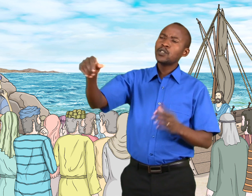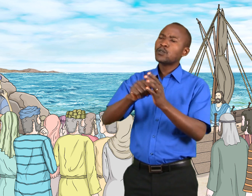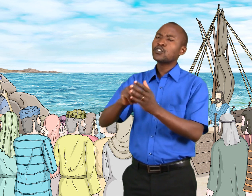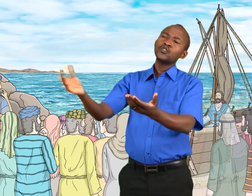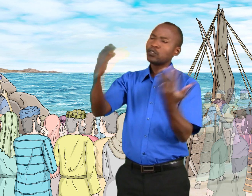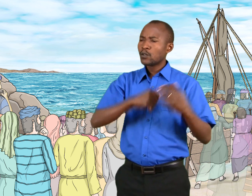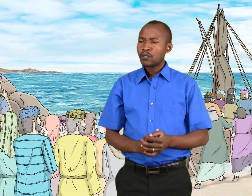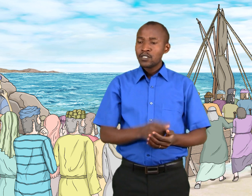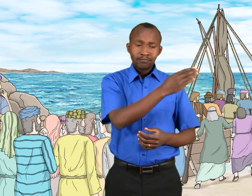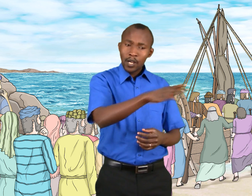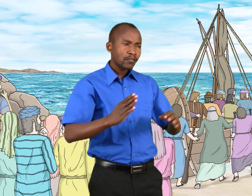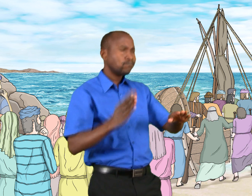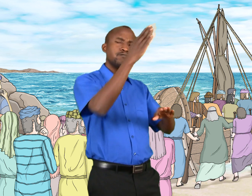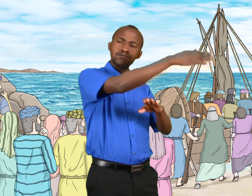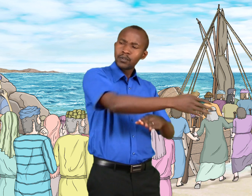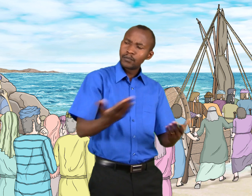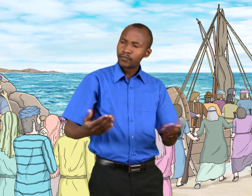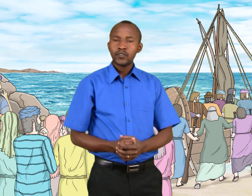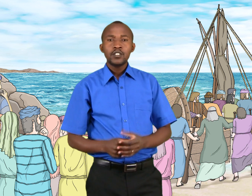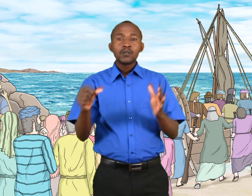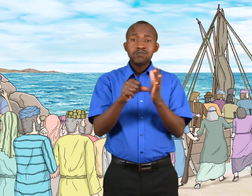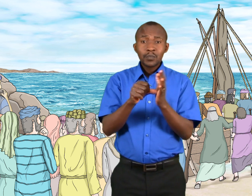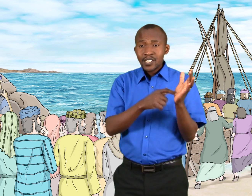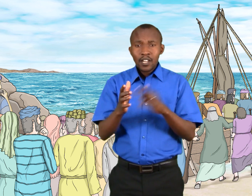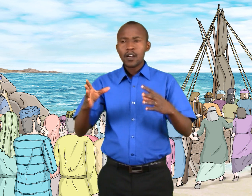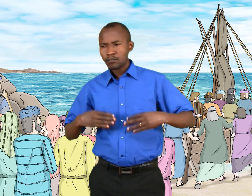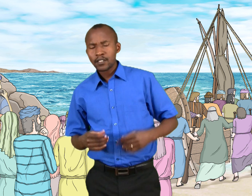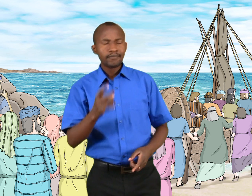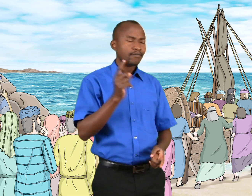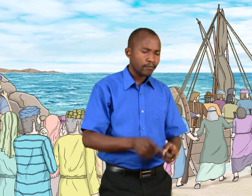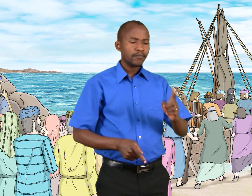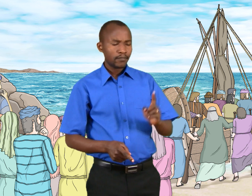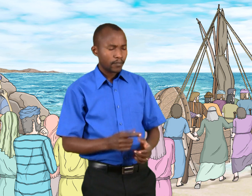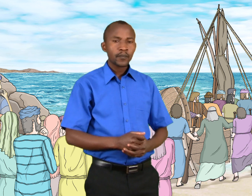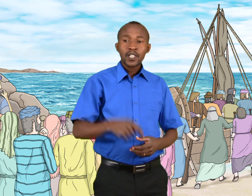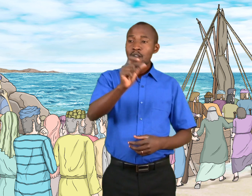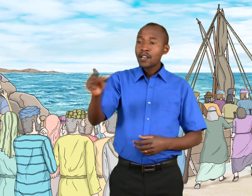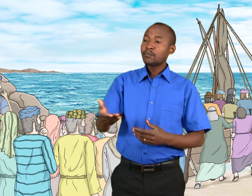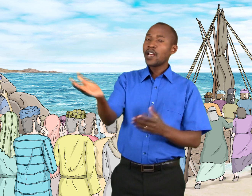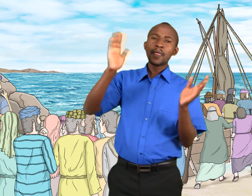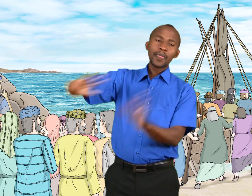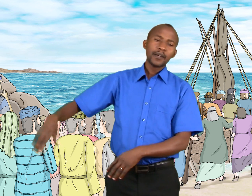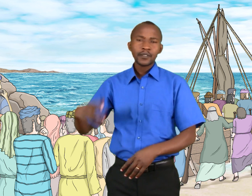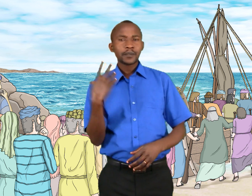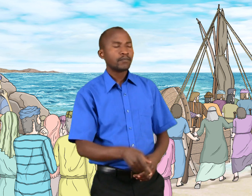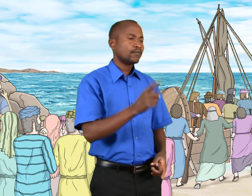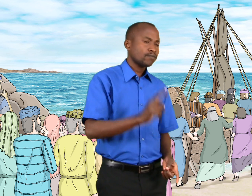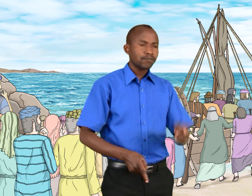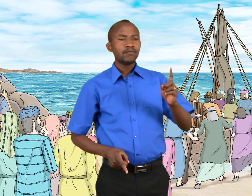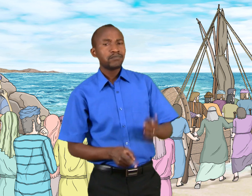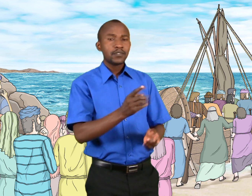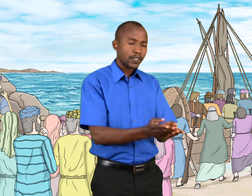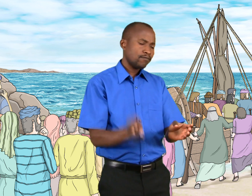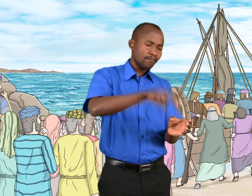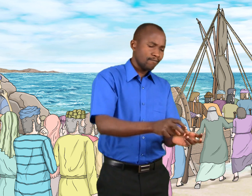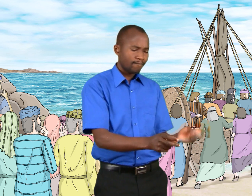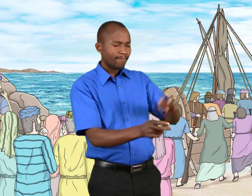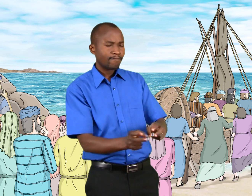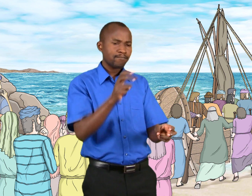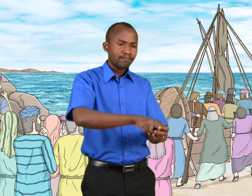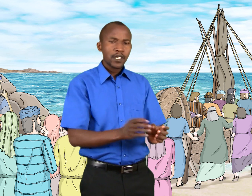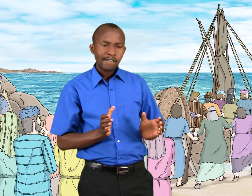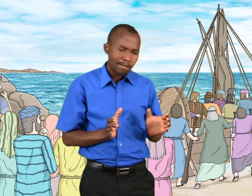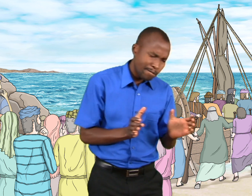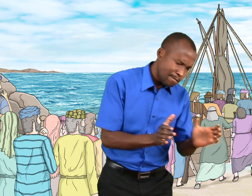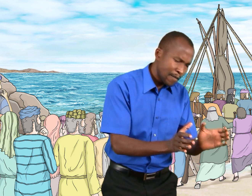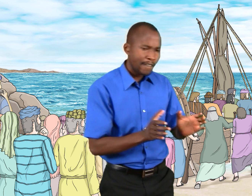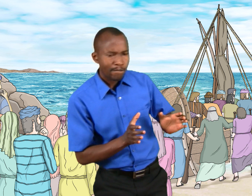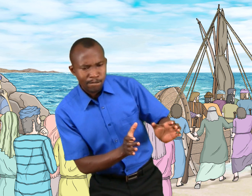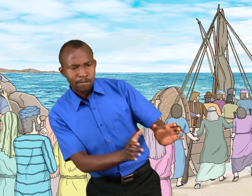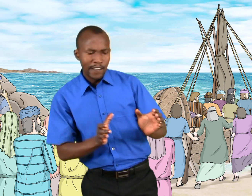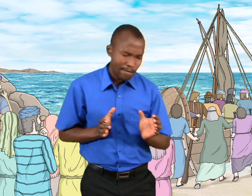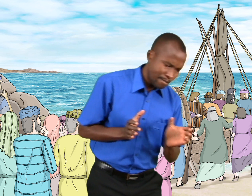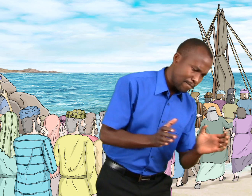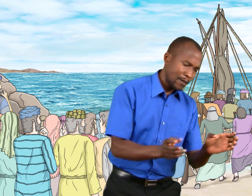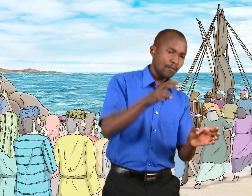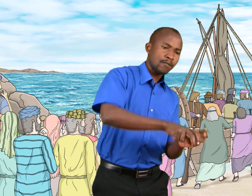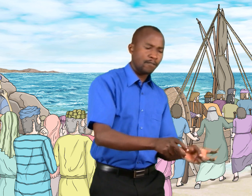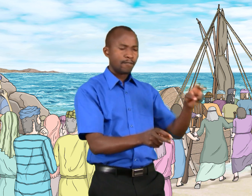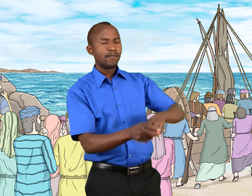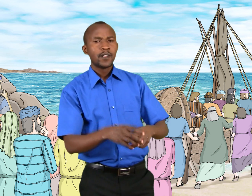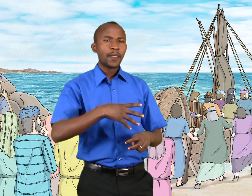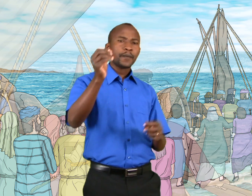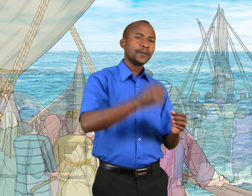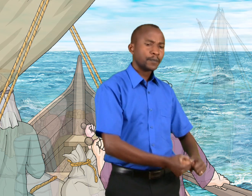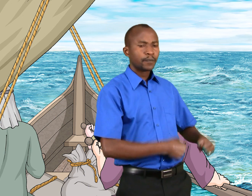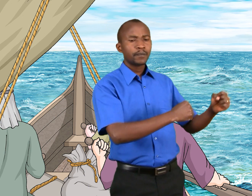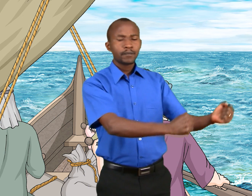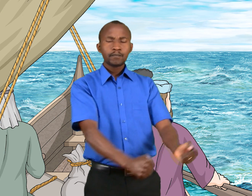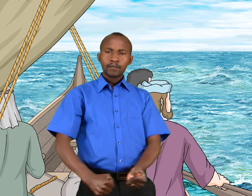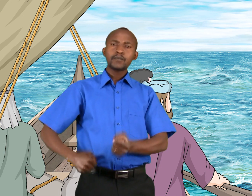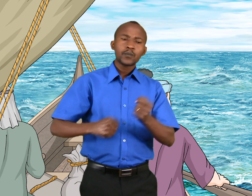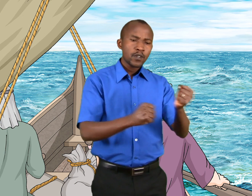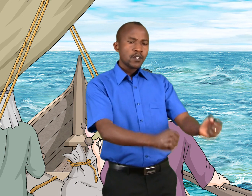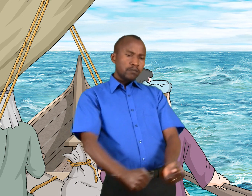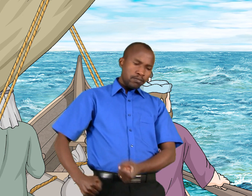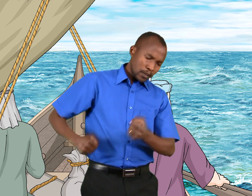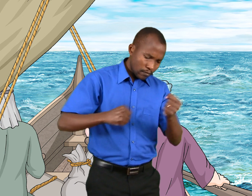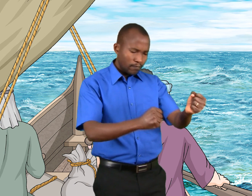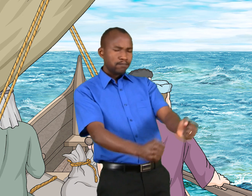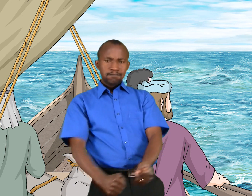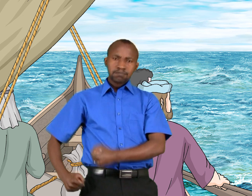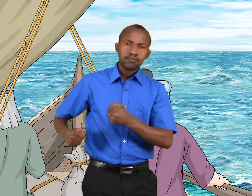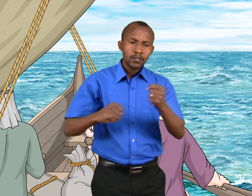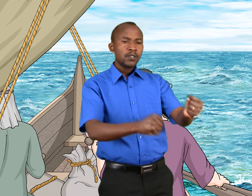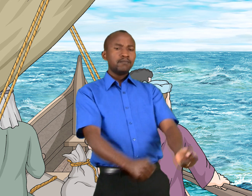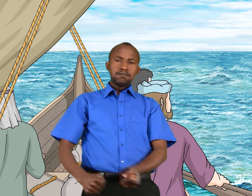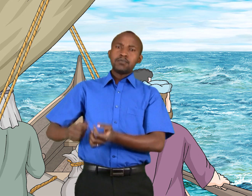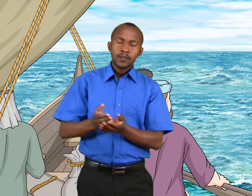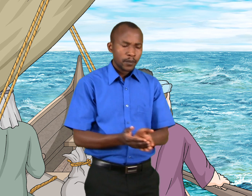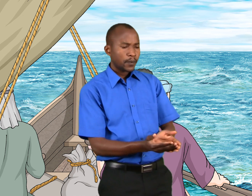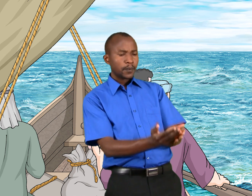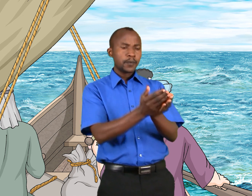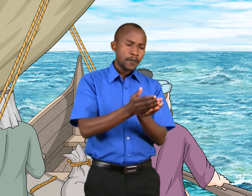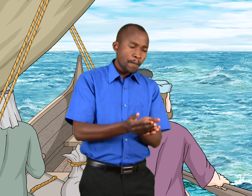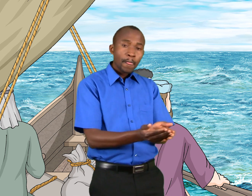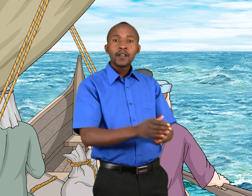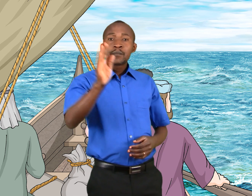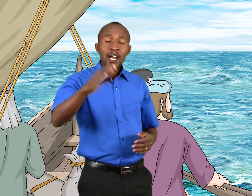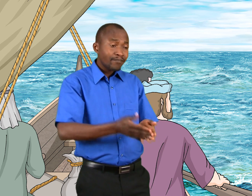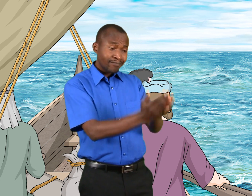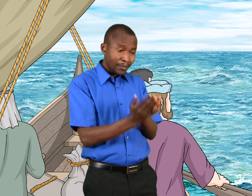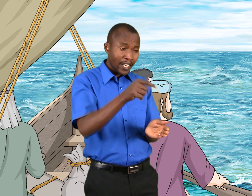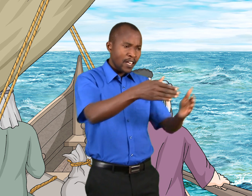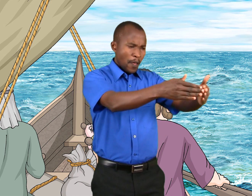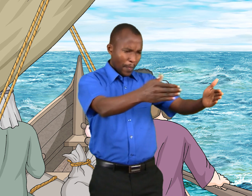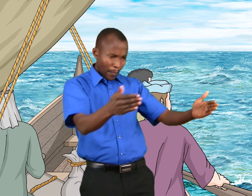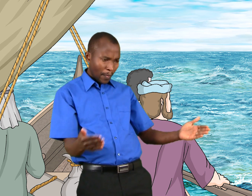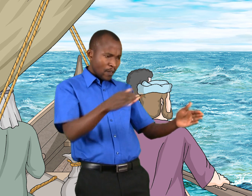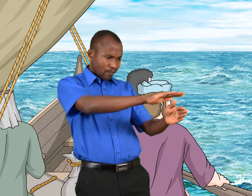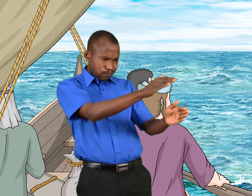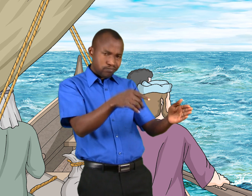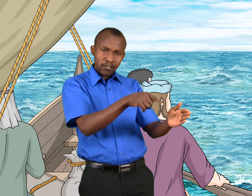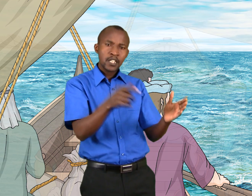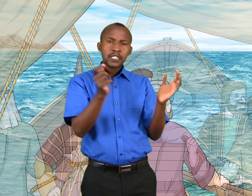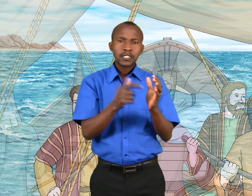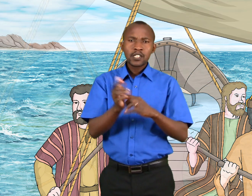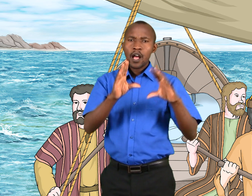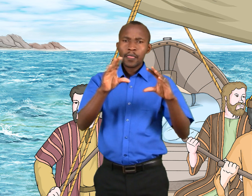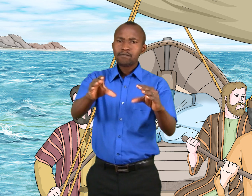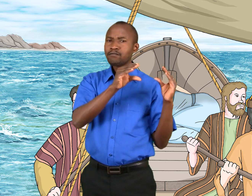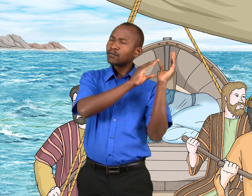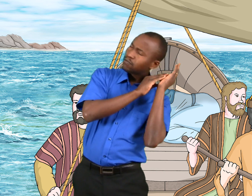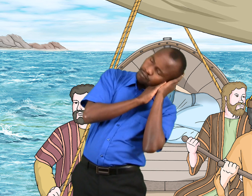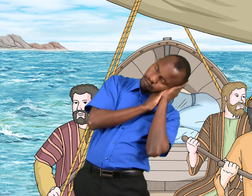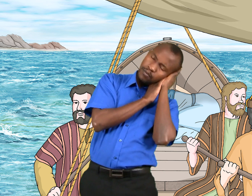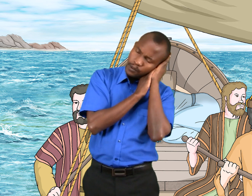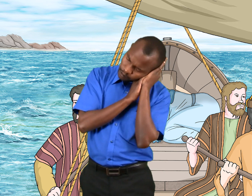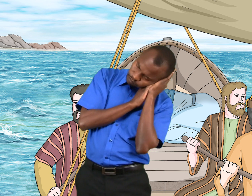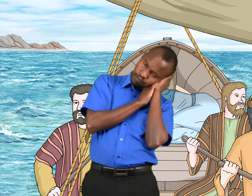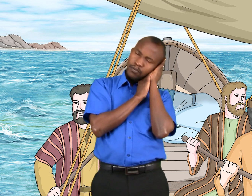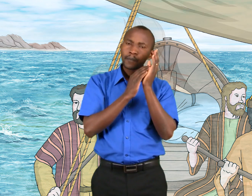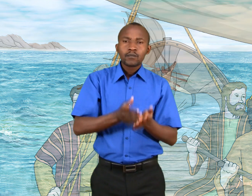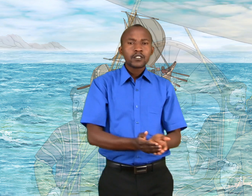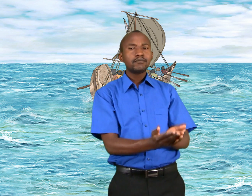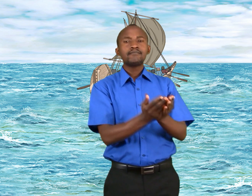After they had dismissed the crowd, they took Jesus with them, since He was already in the boat.